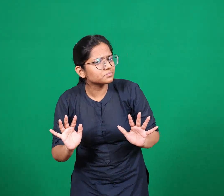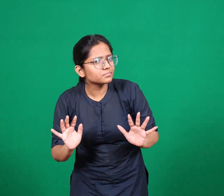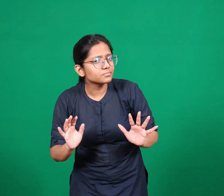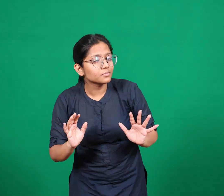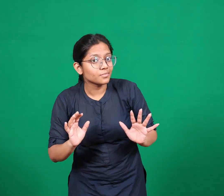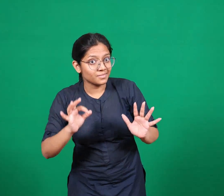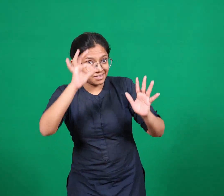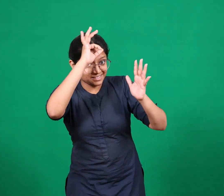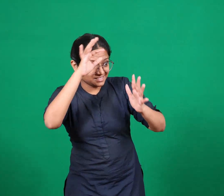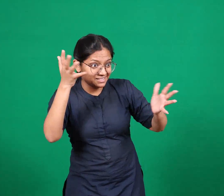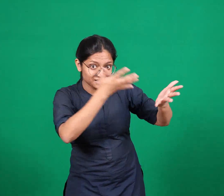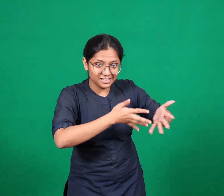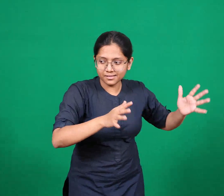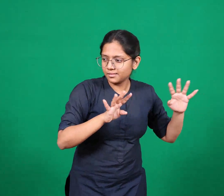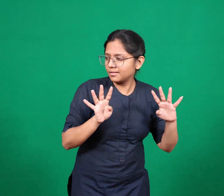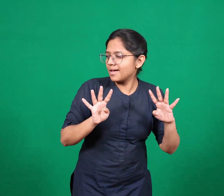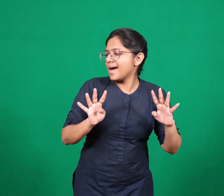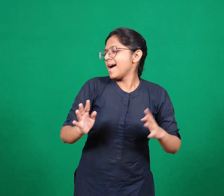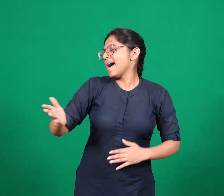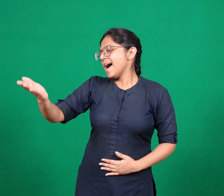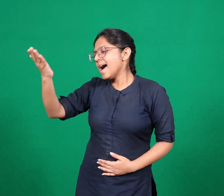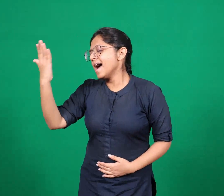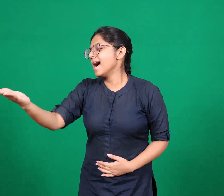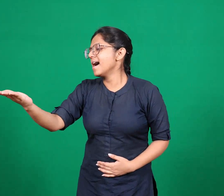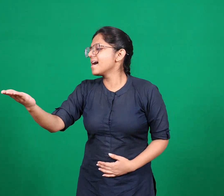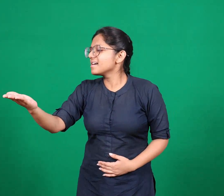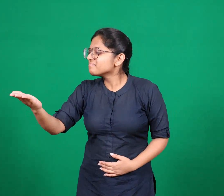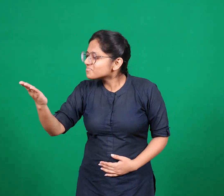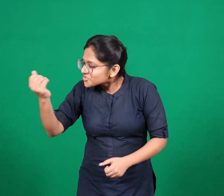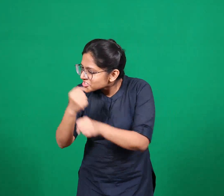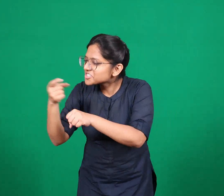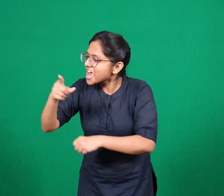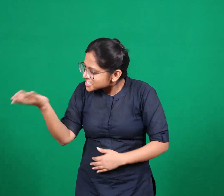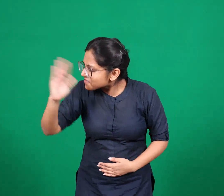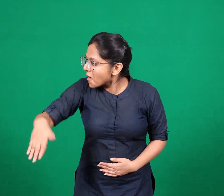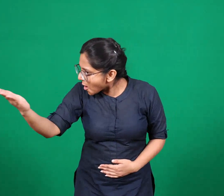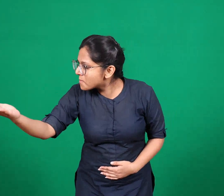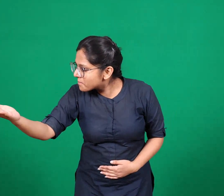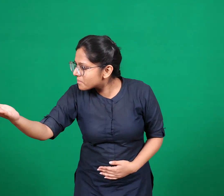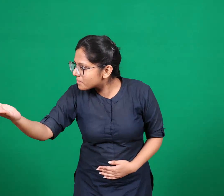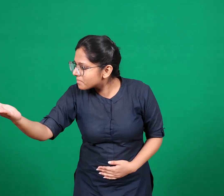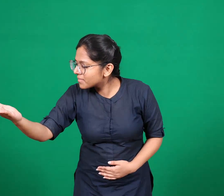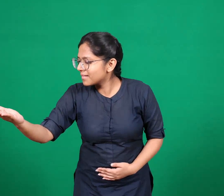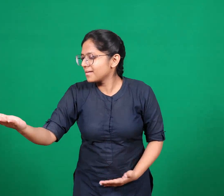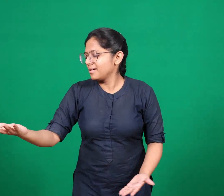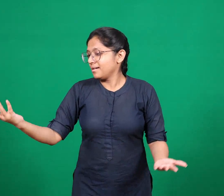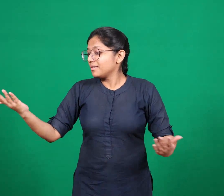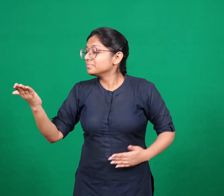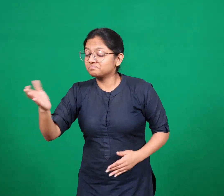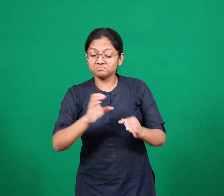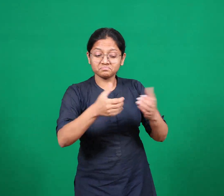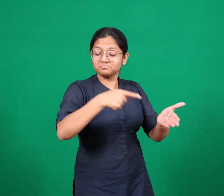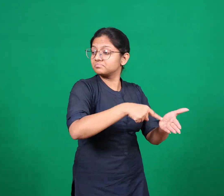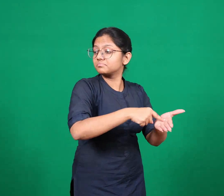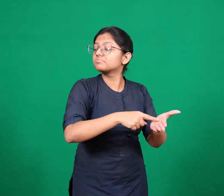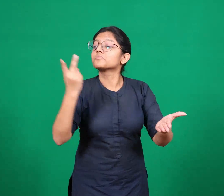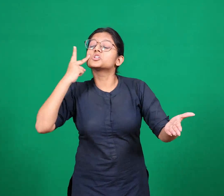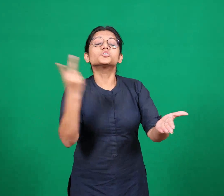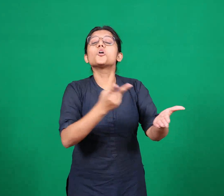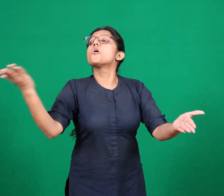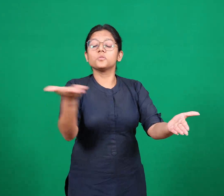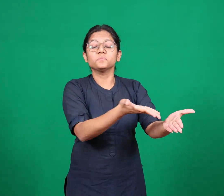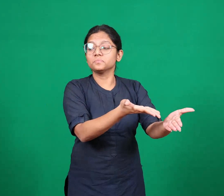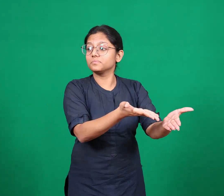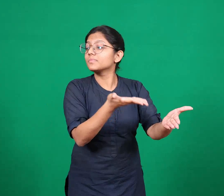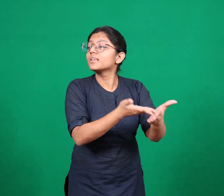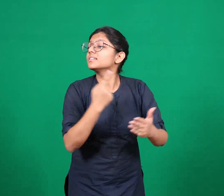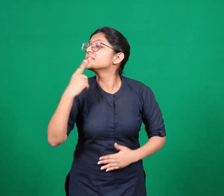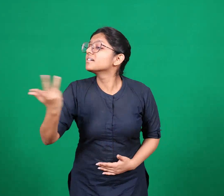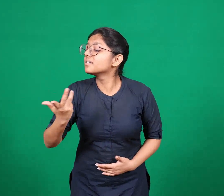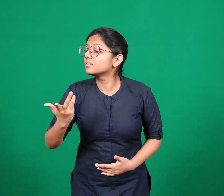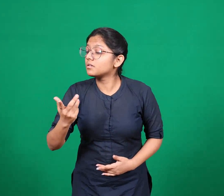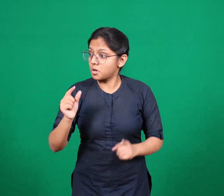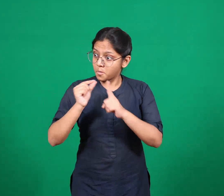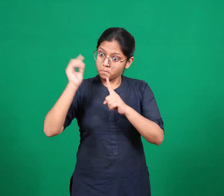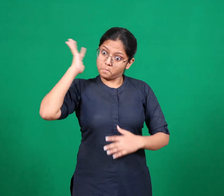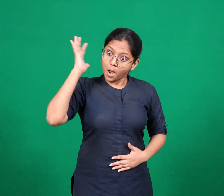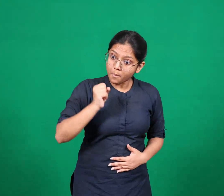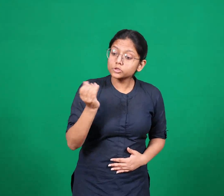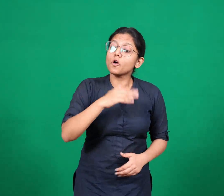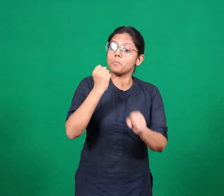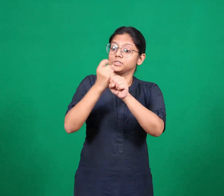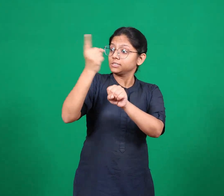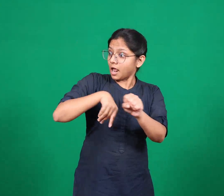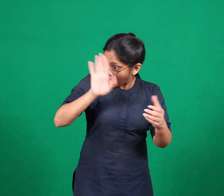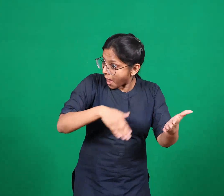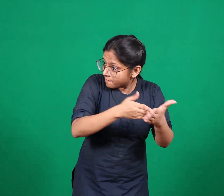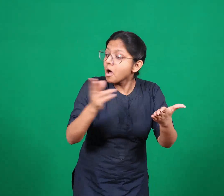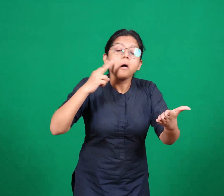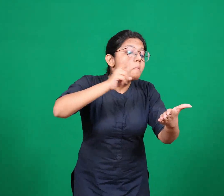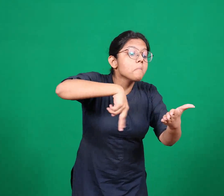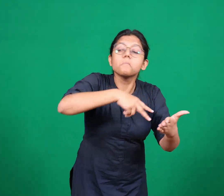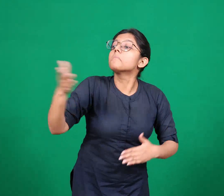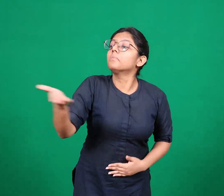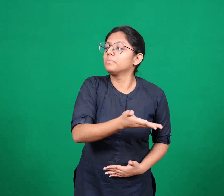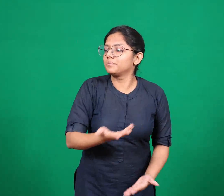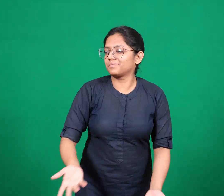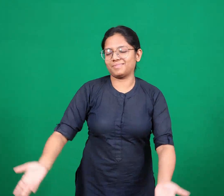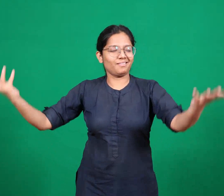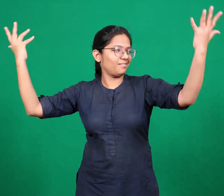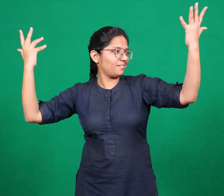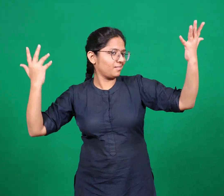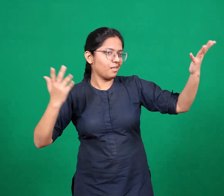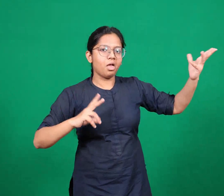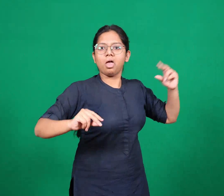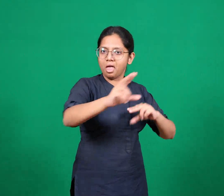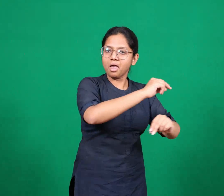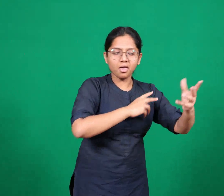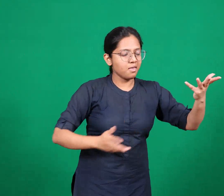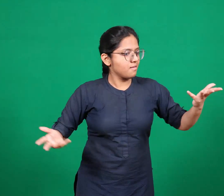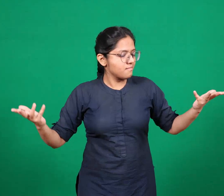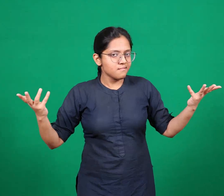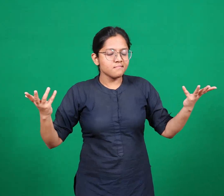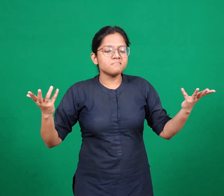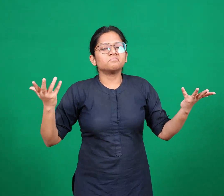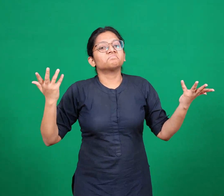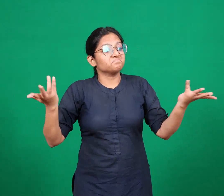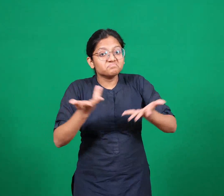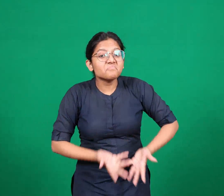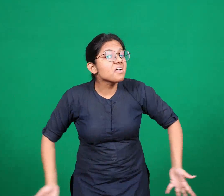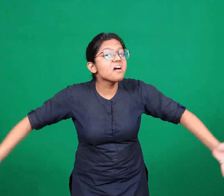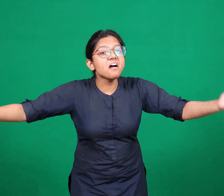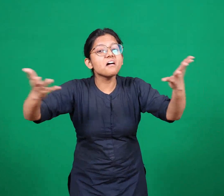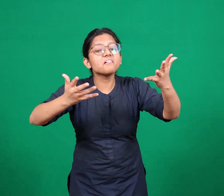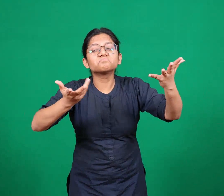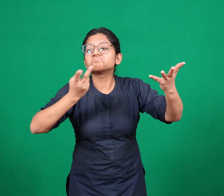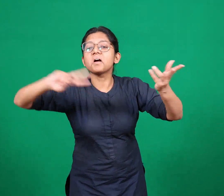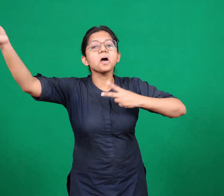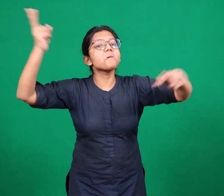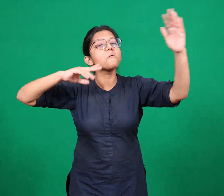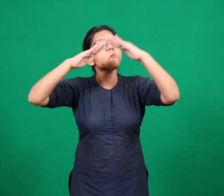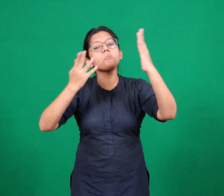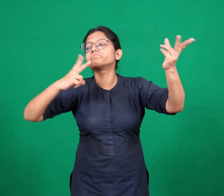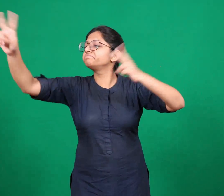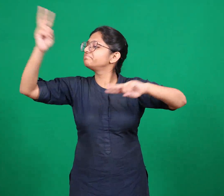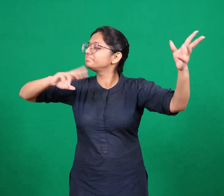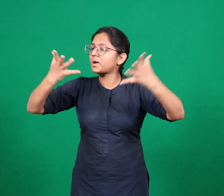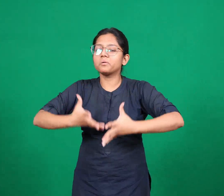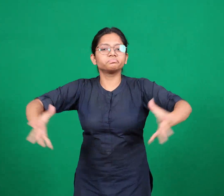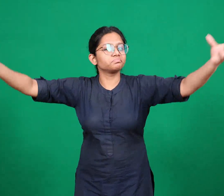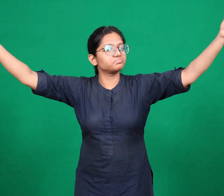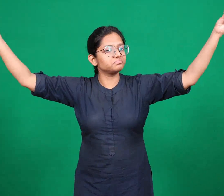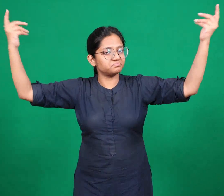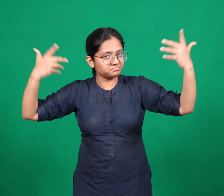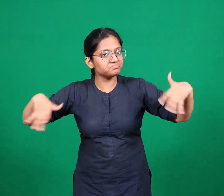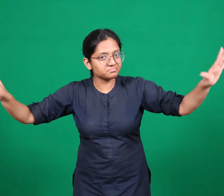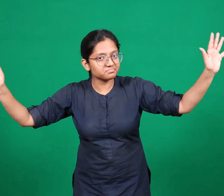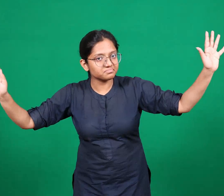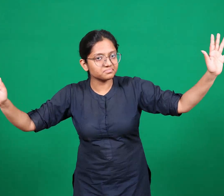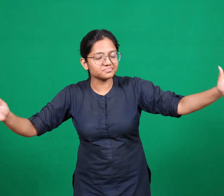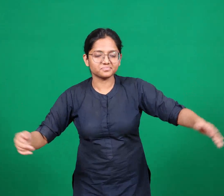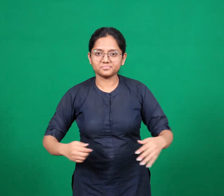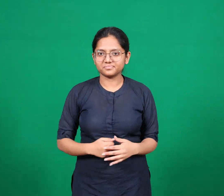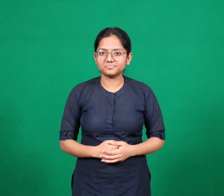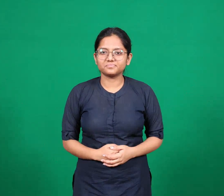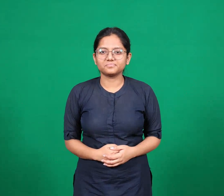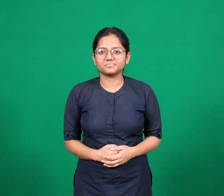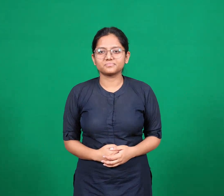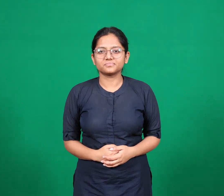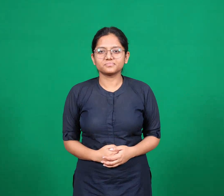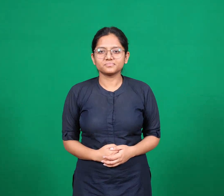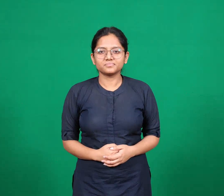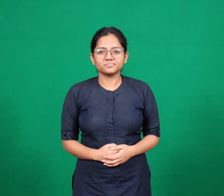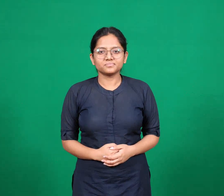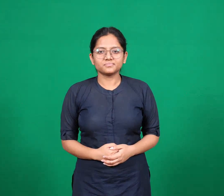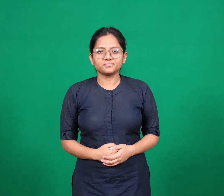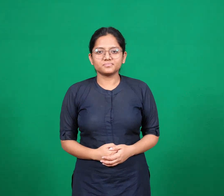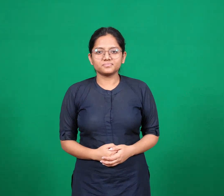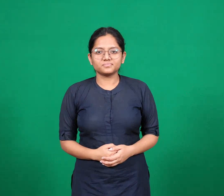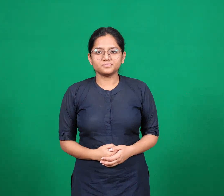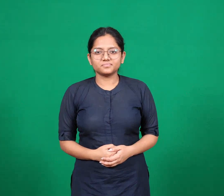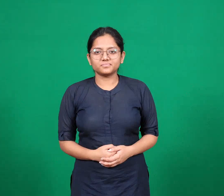"Aren' t you also from Galilee?" they replied. " Look into it, and you will see that no prophet comes out of Galilee." Then each went to his own home.